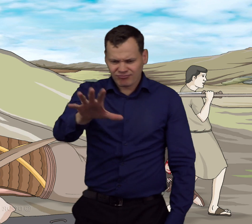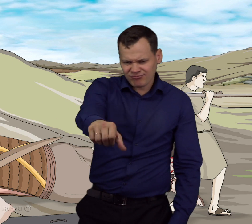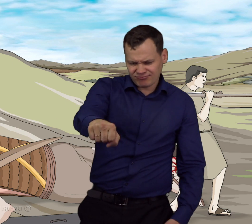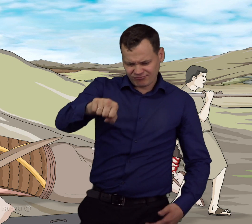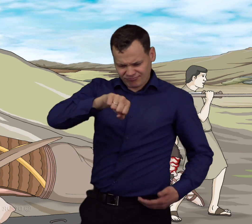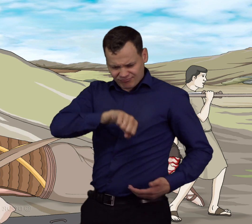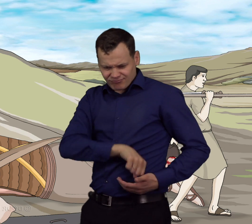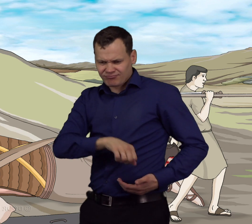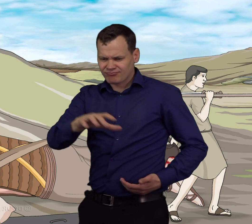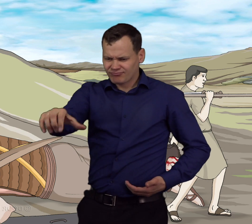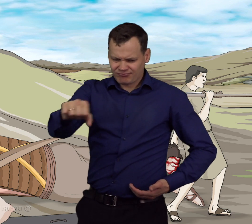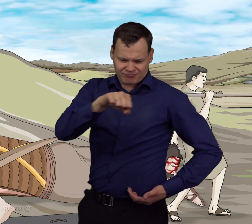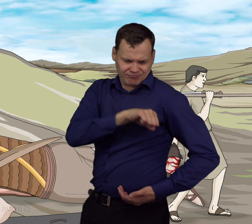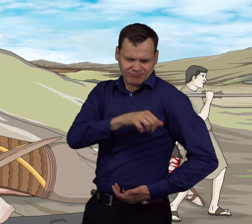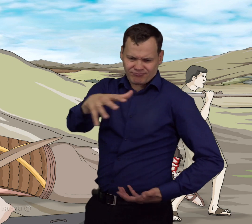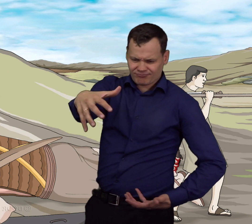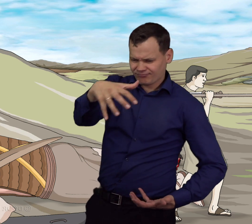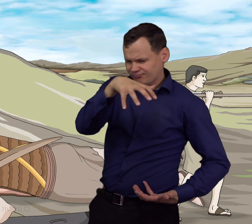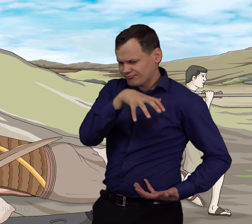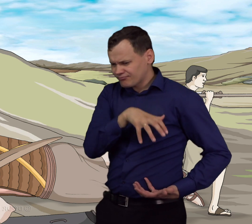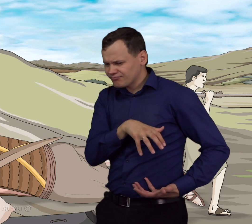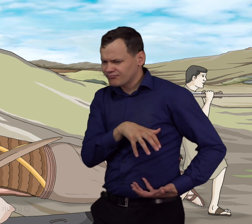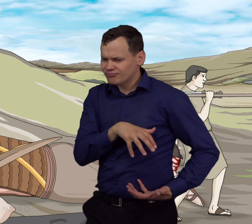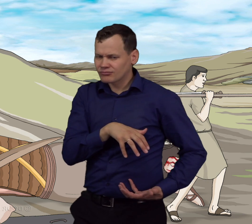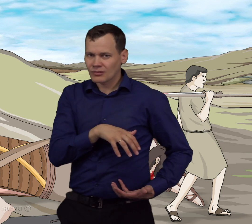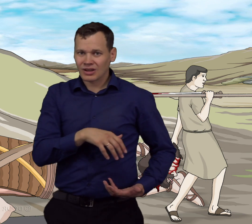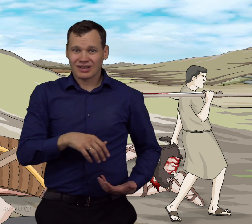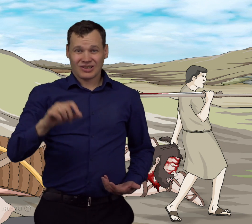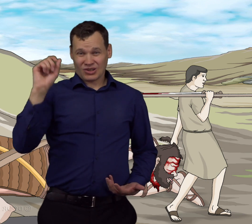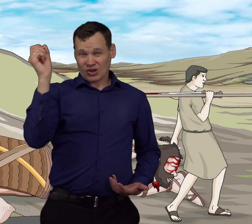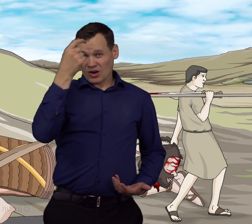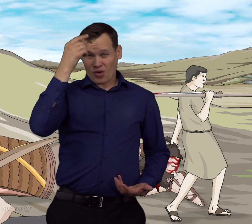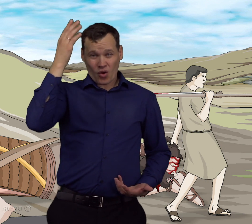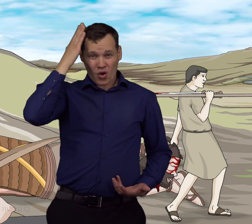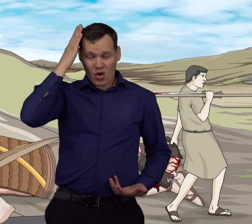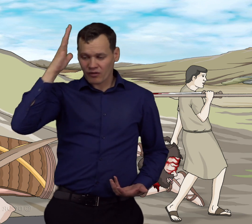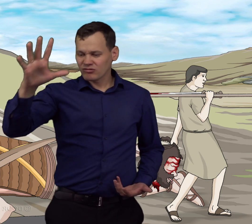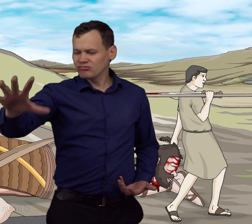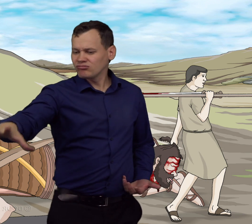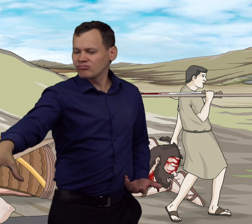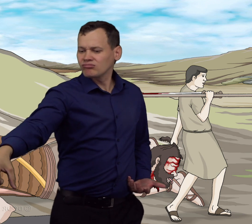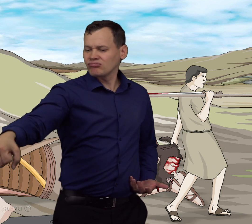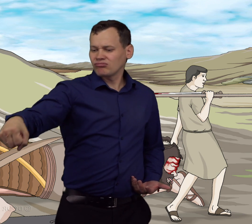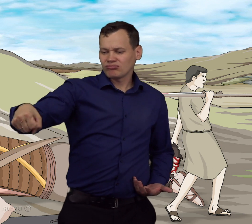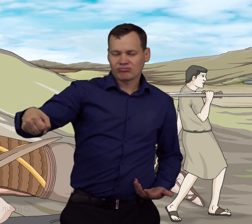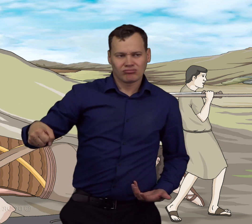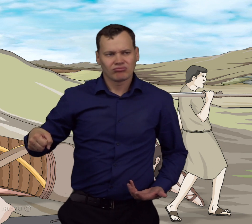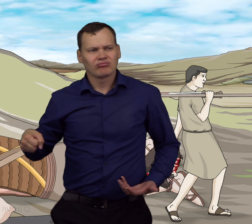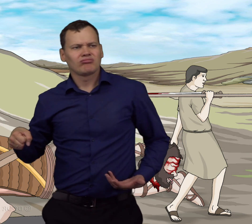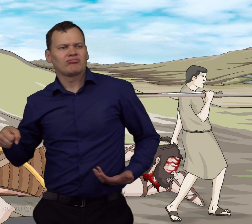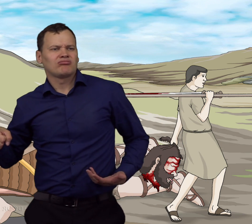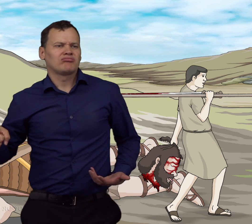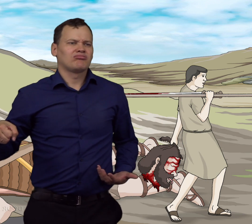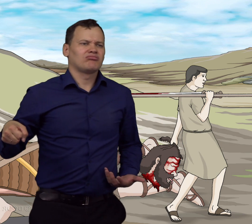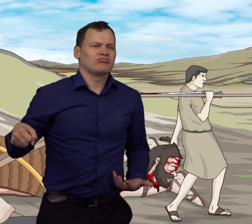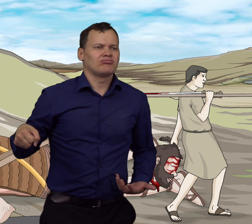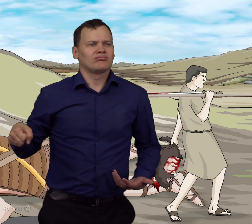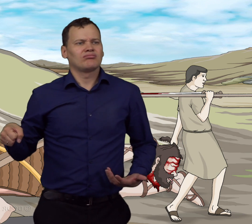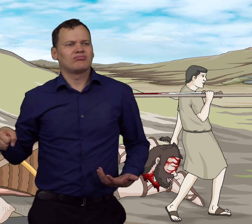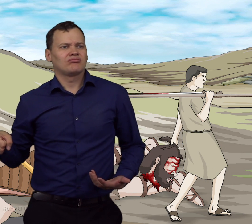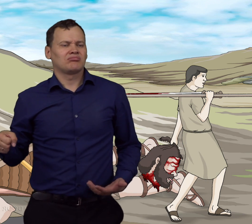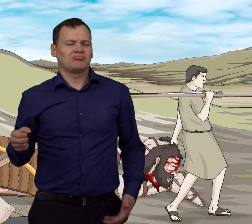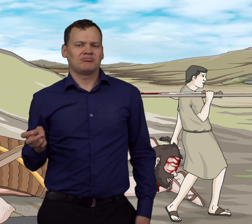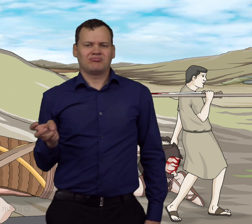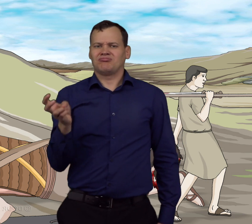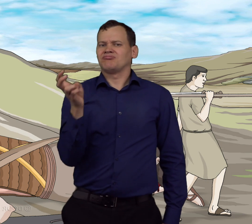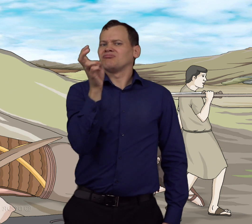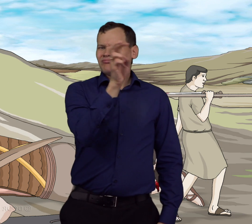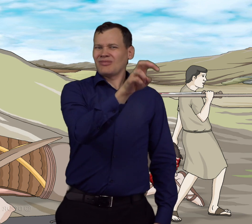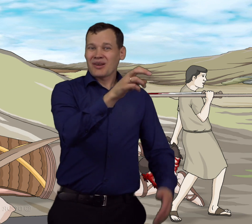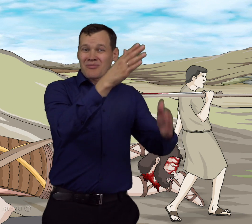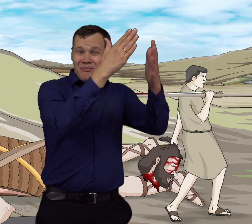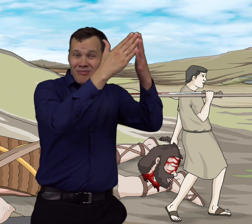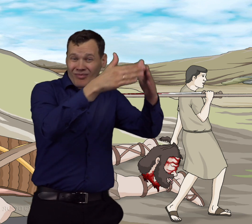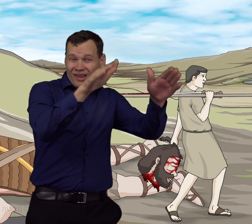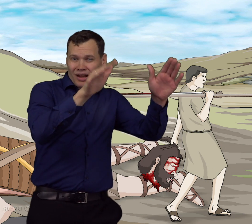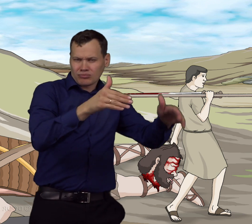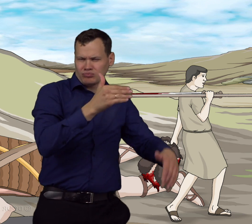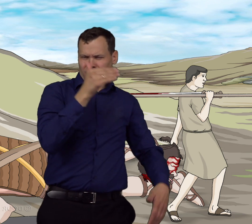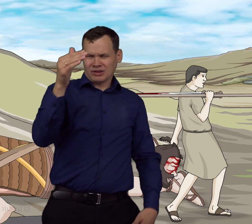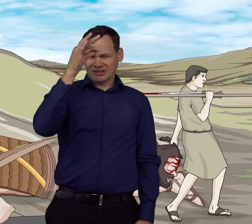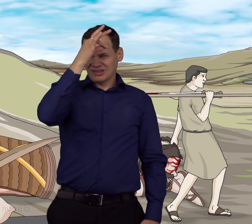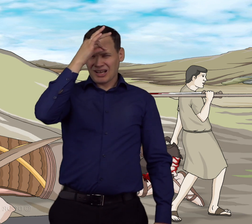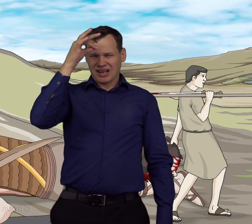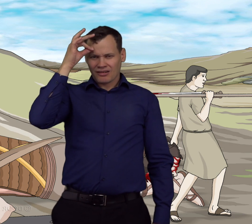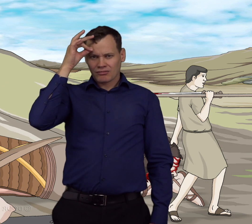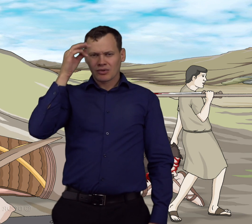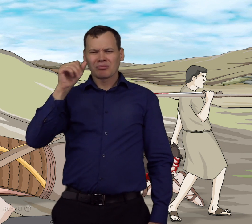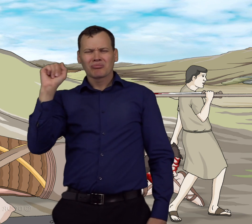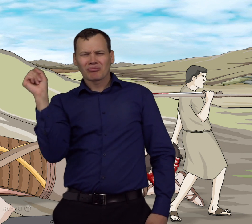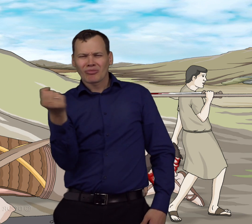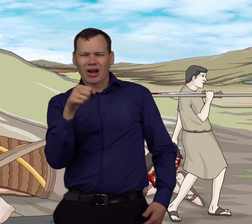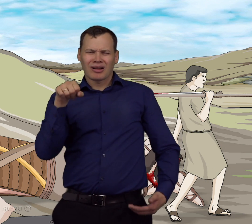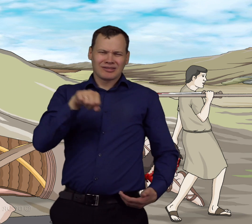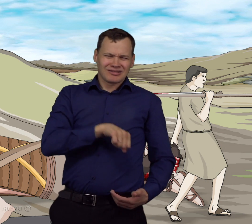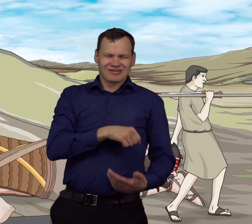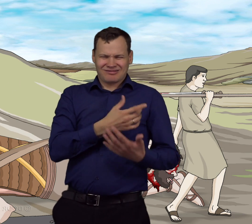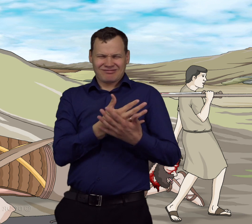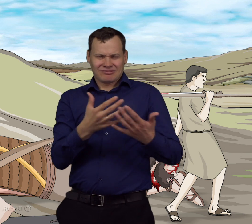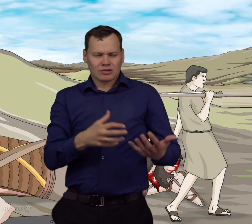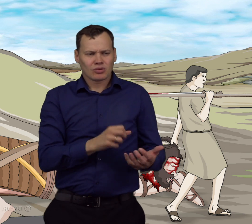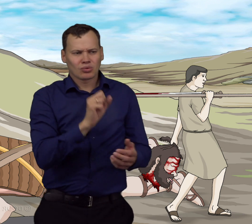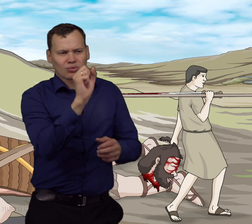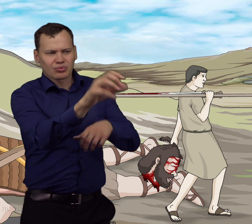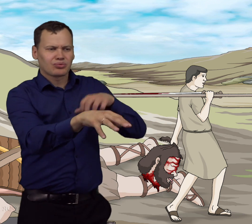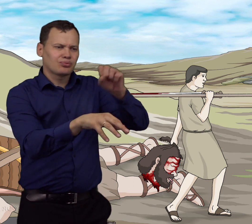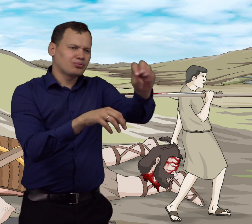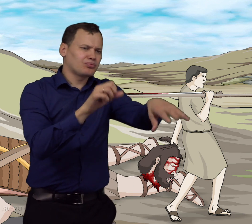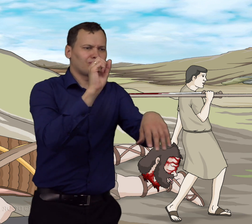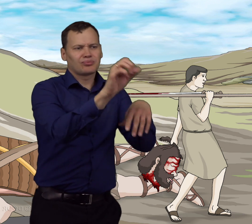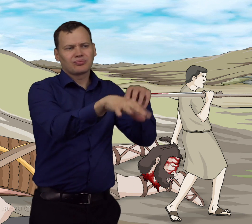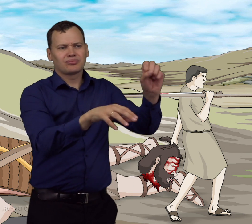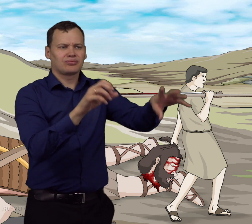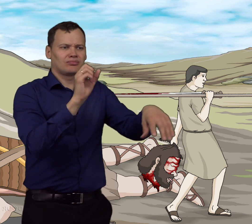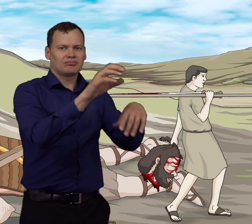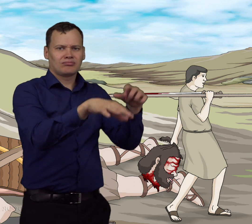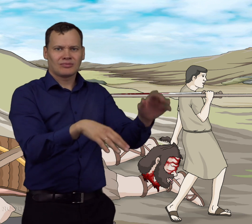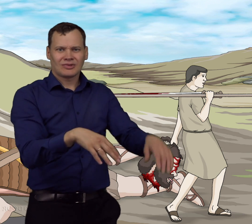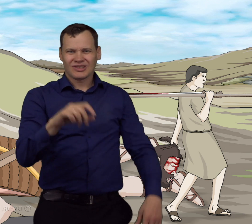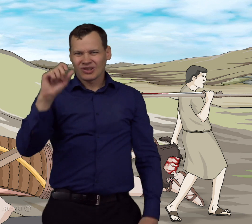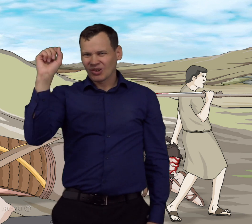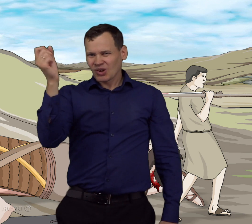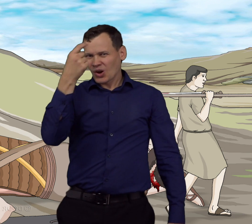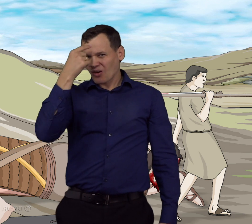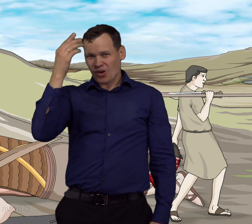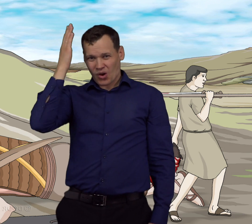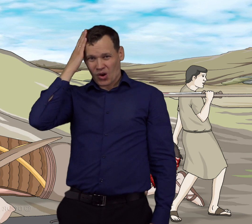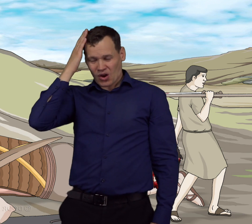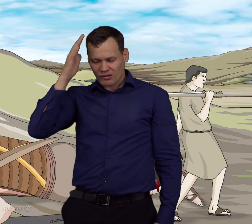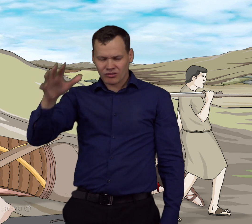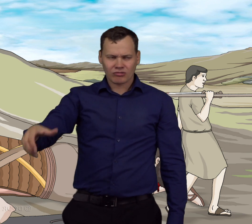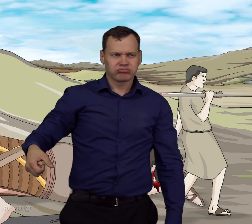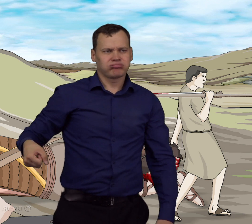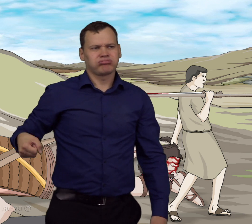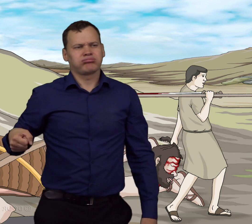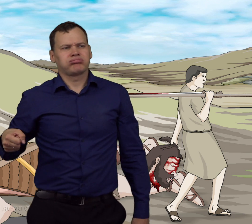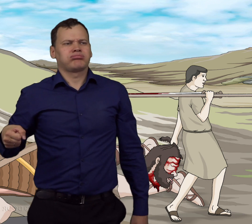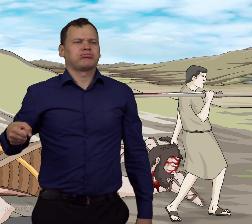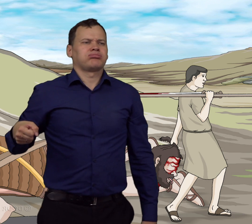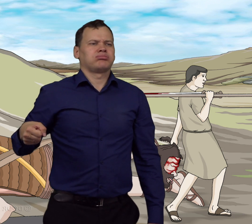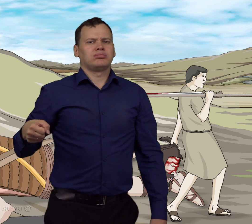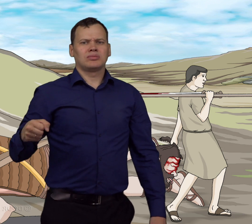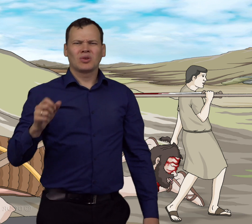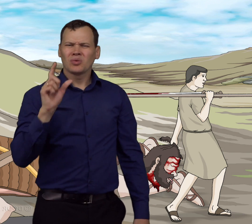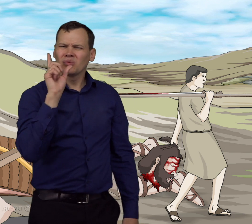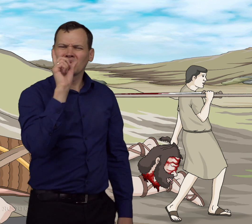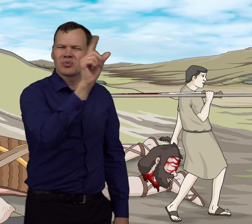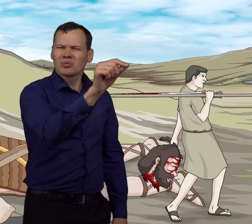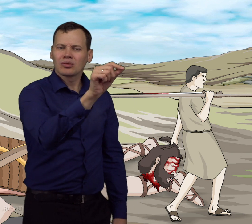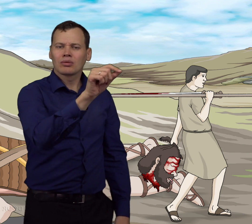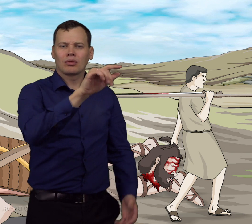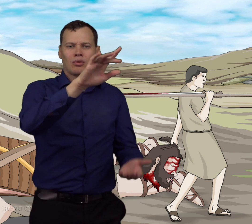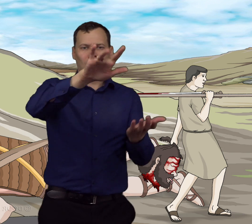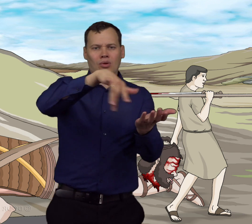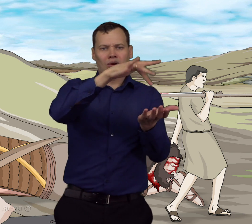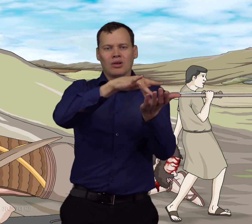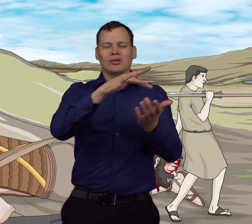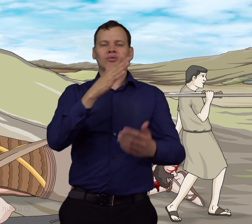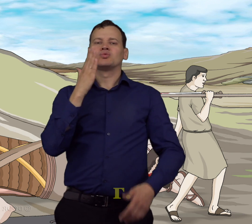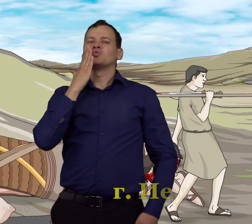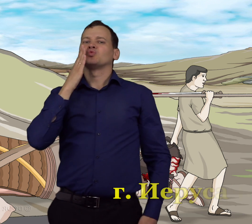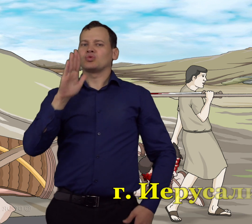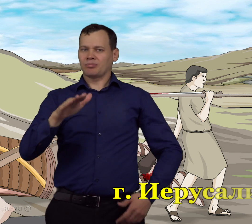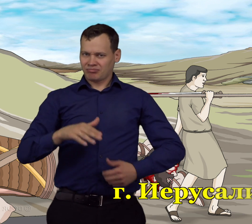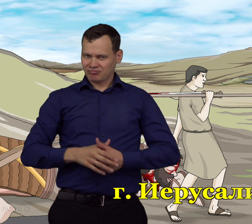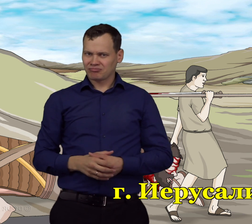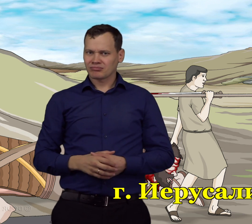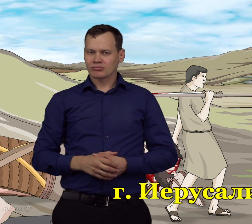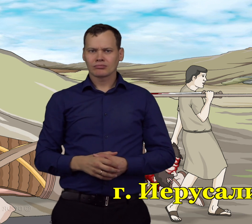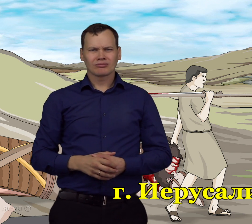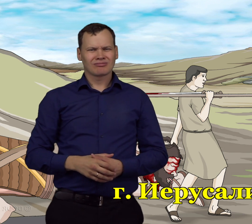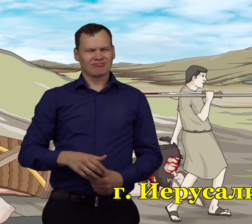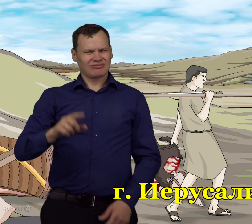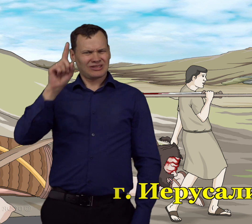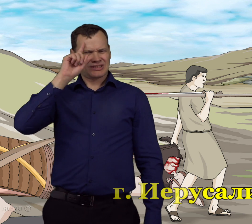As Saul had watched David going out to confront the Philistine, he said to Abner the commander of the army, “Abner, whose son is this young man?”